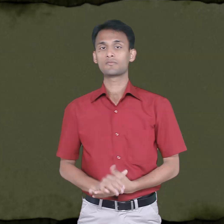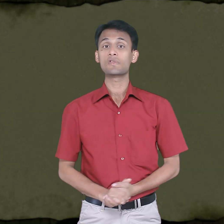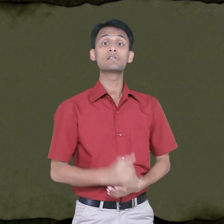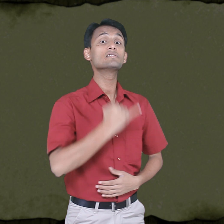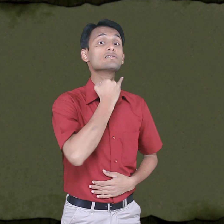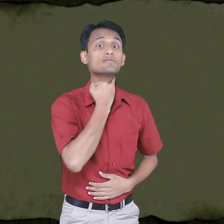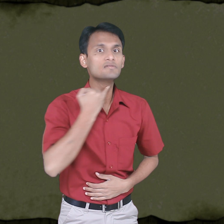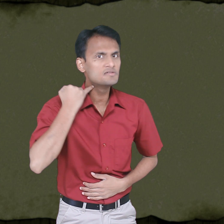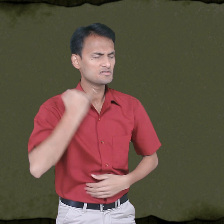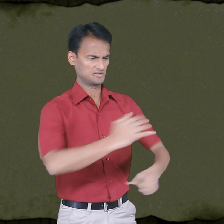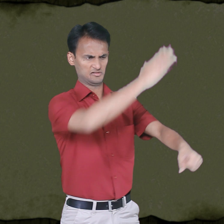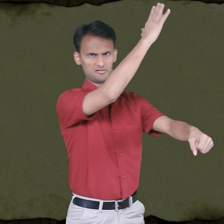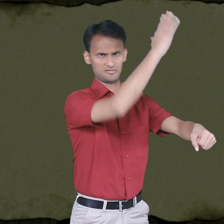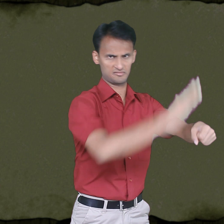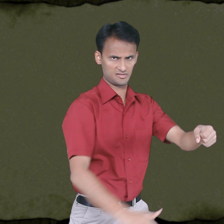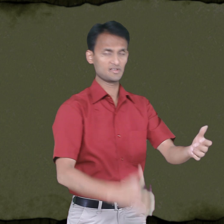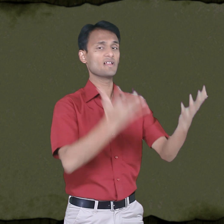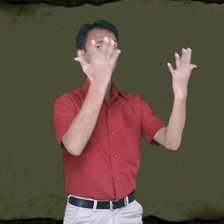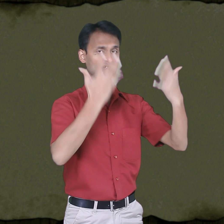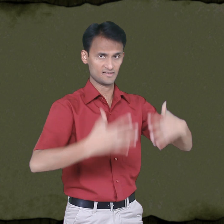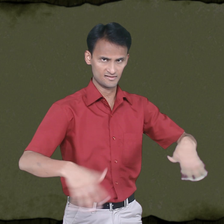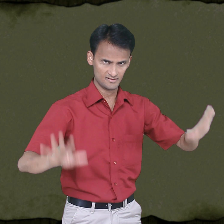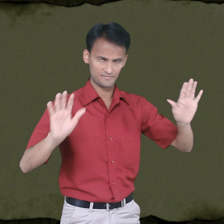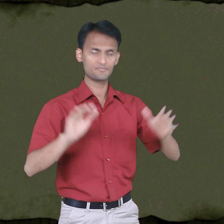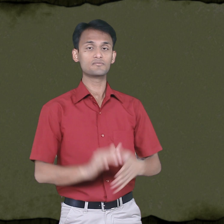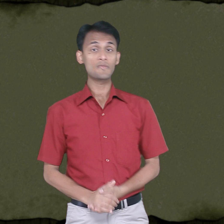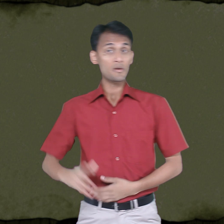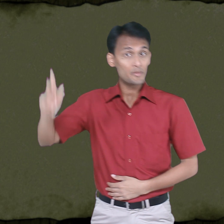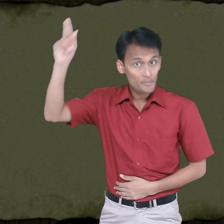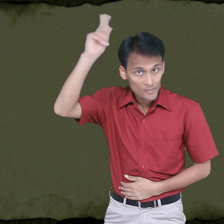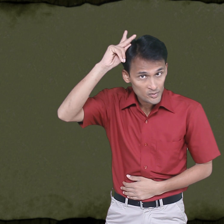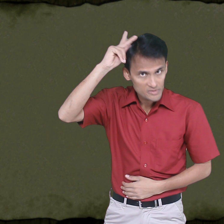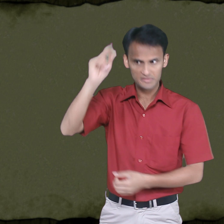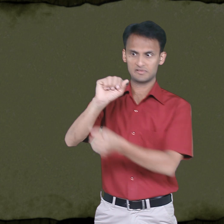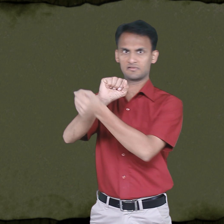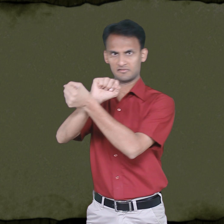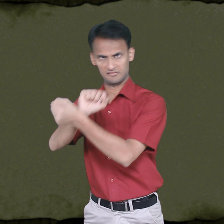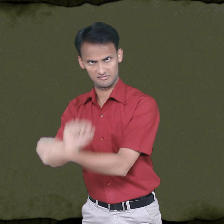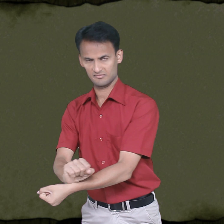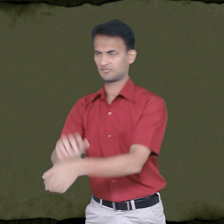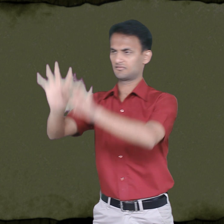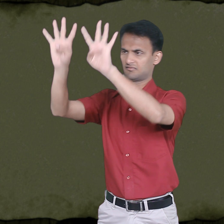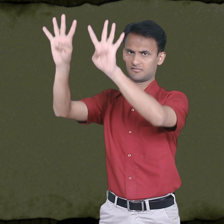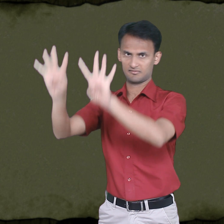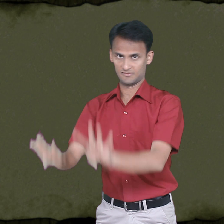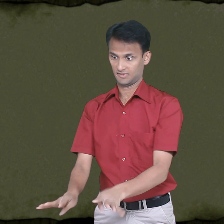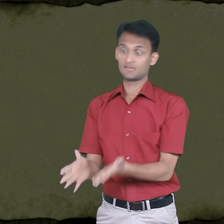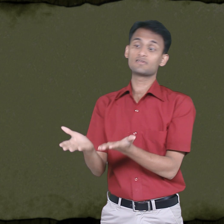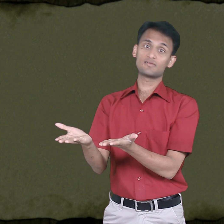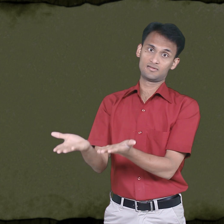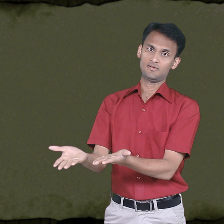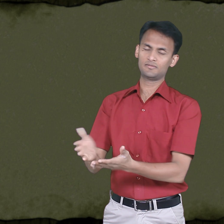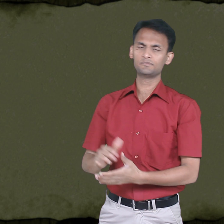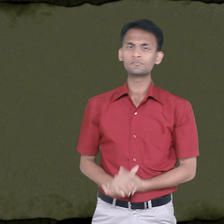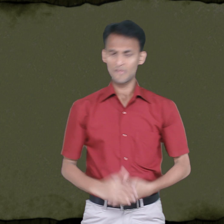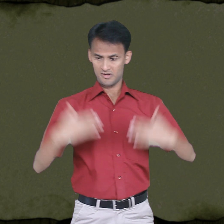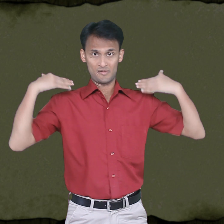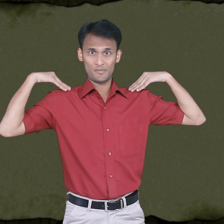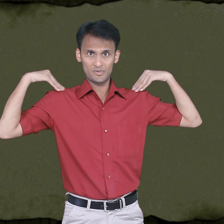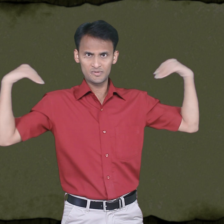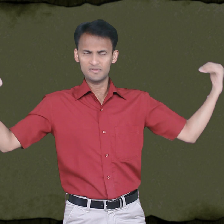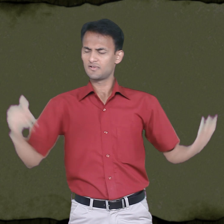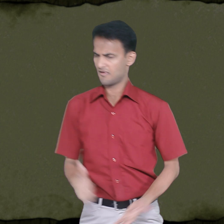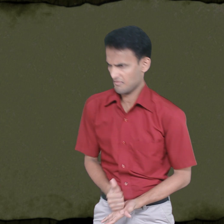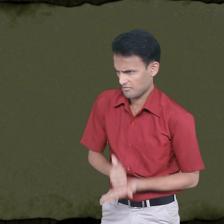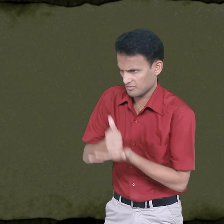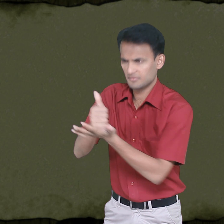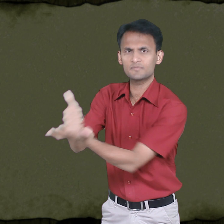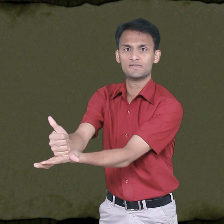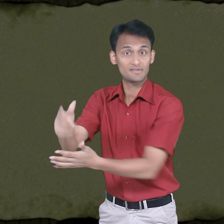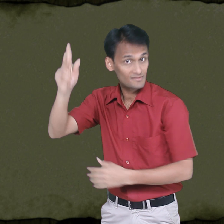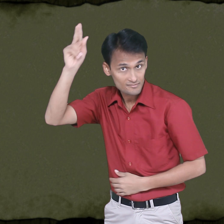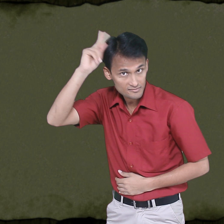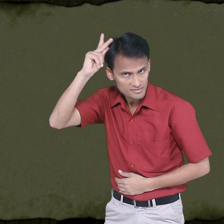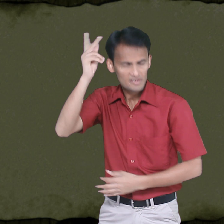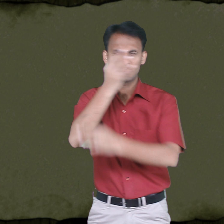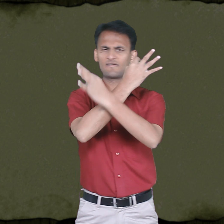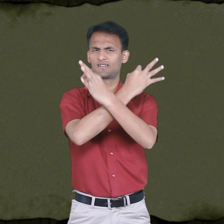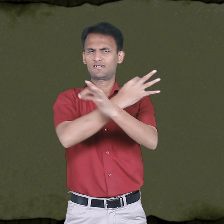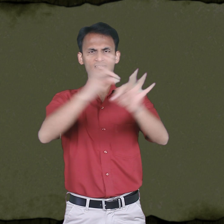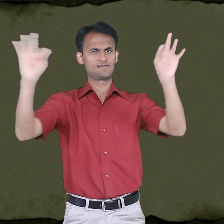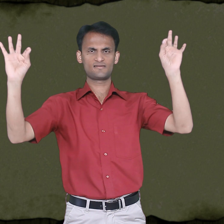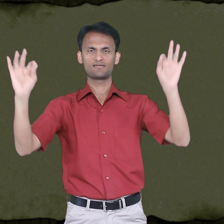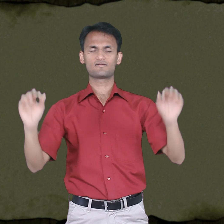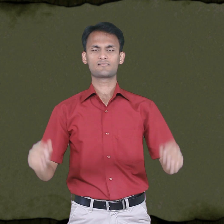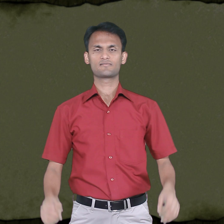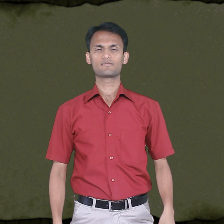Herod persecutes the apostles